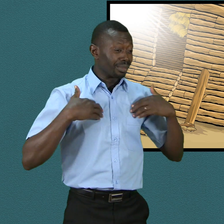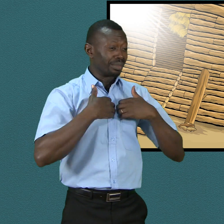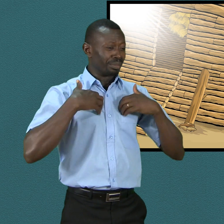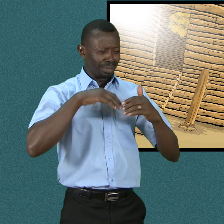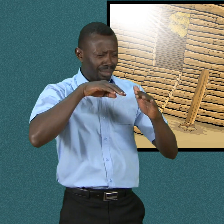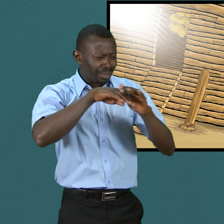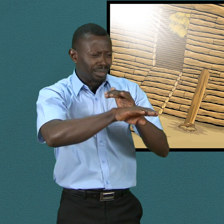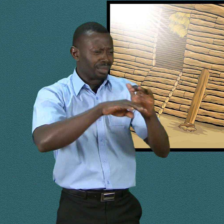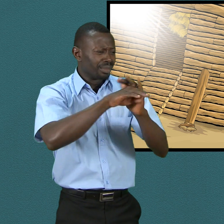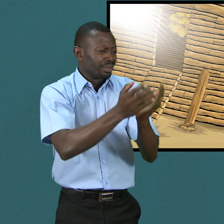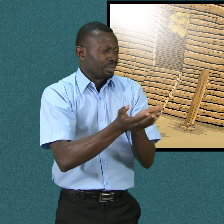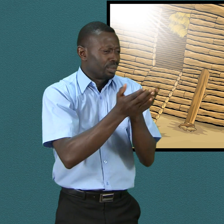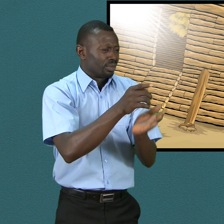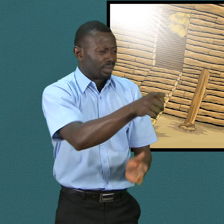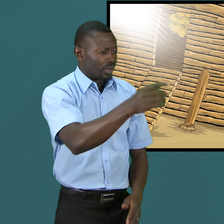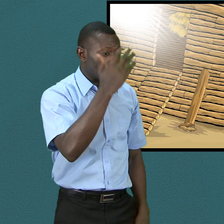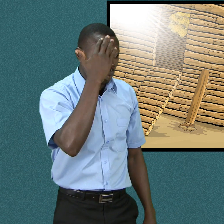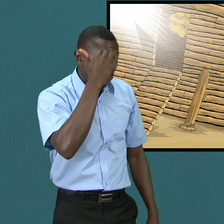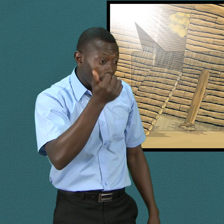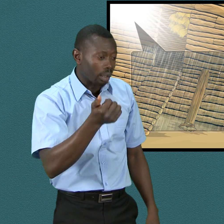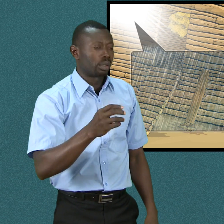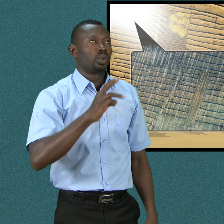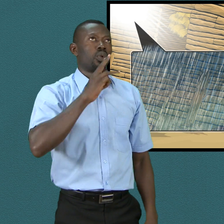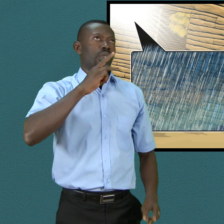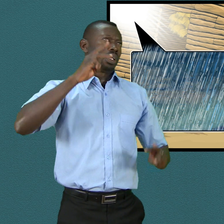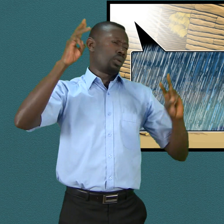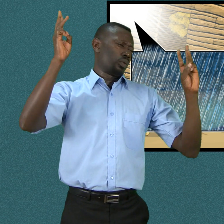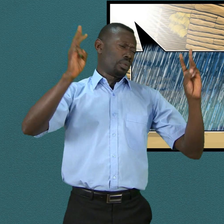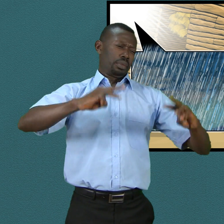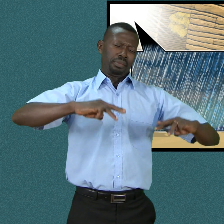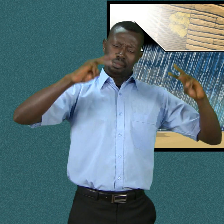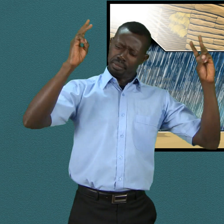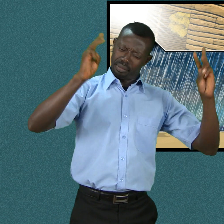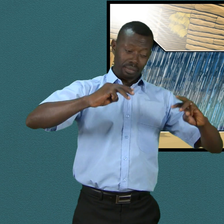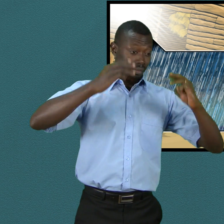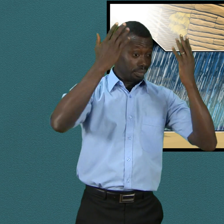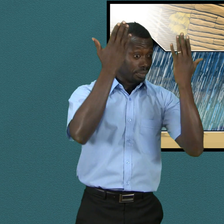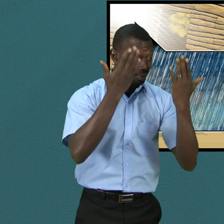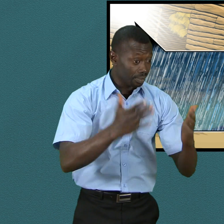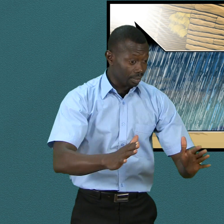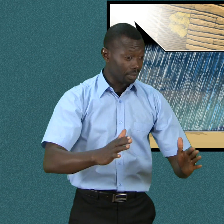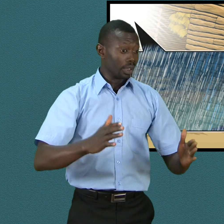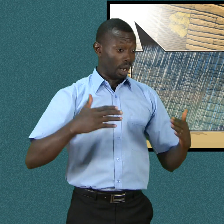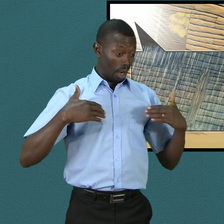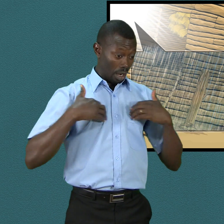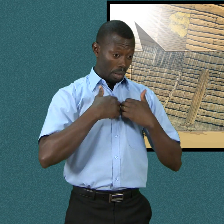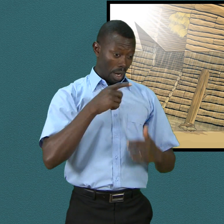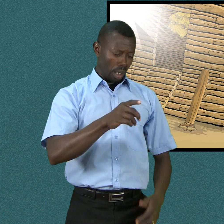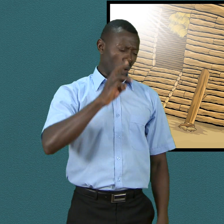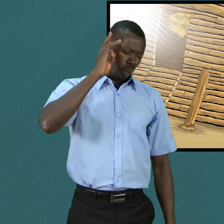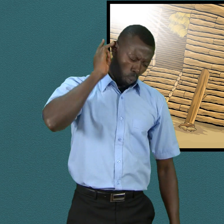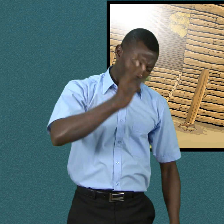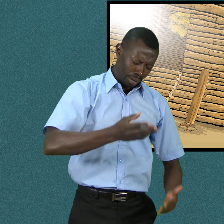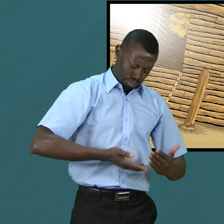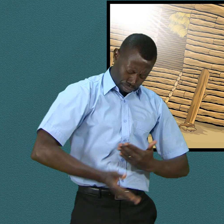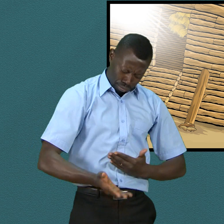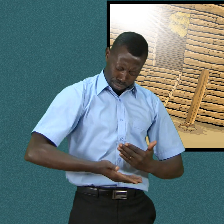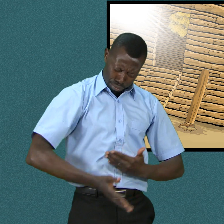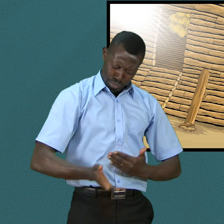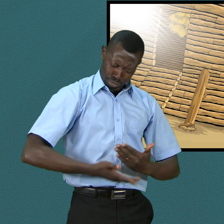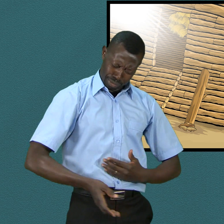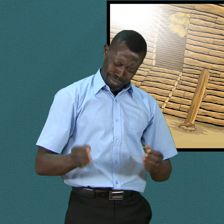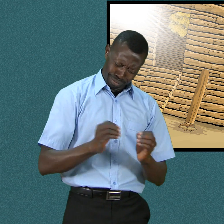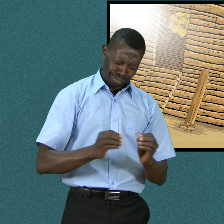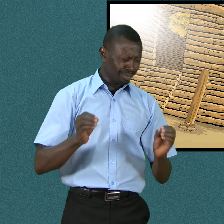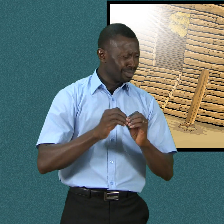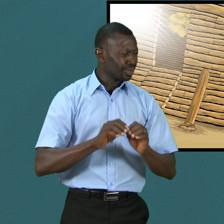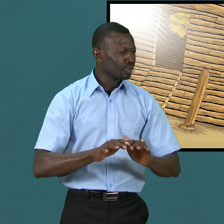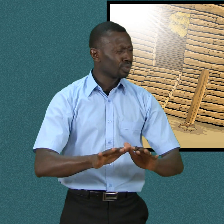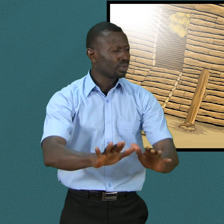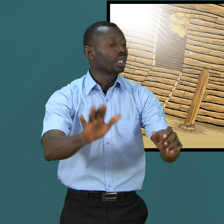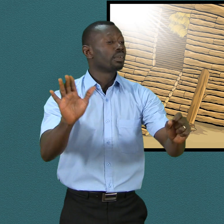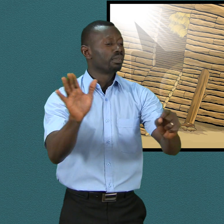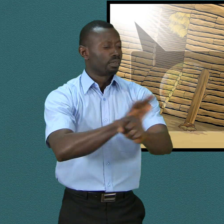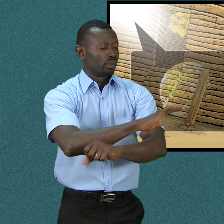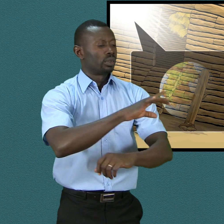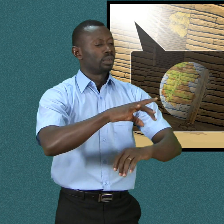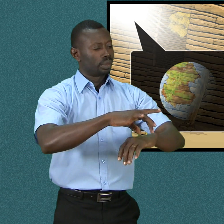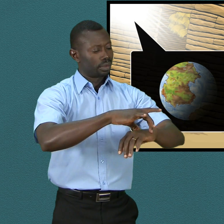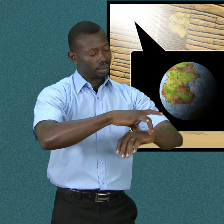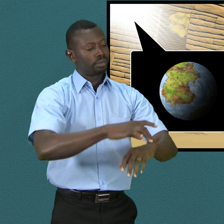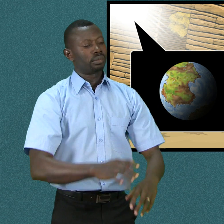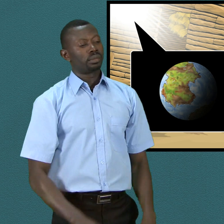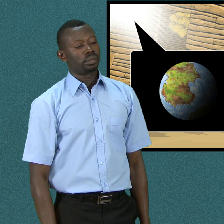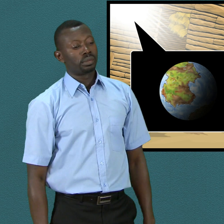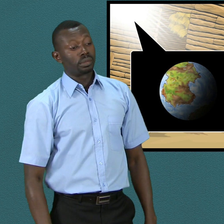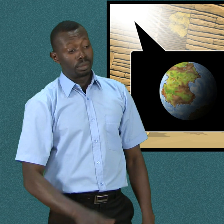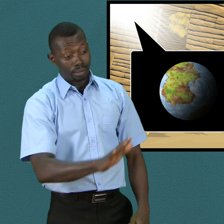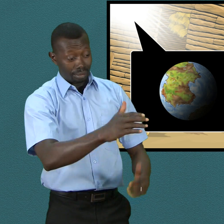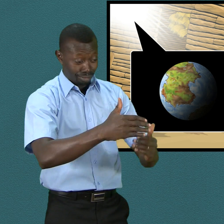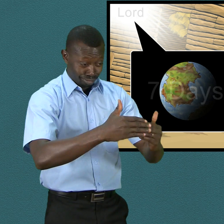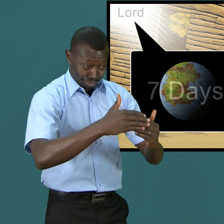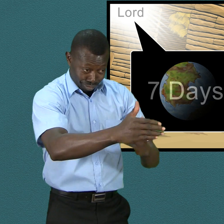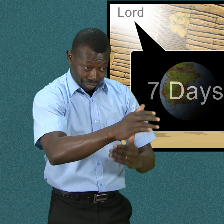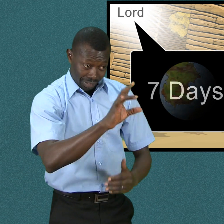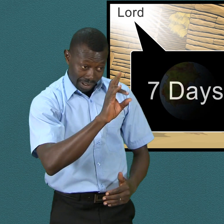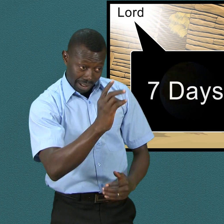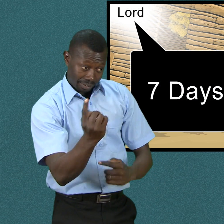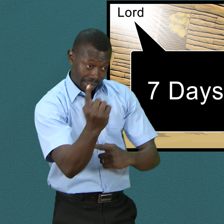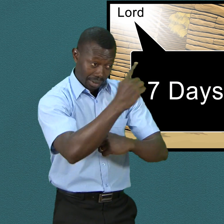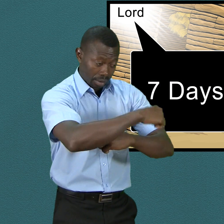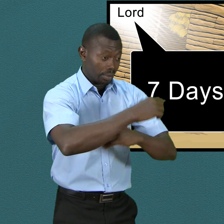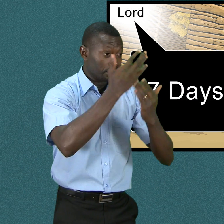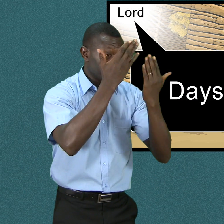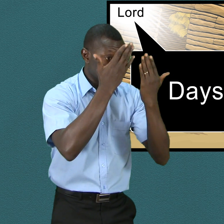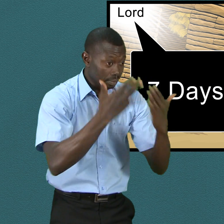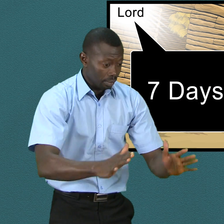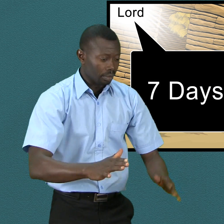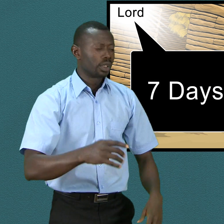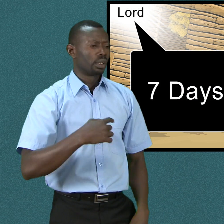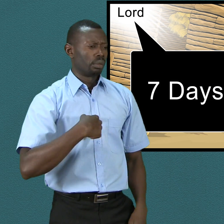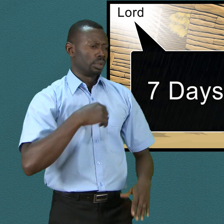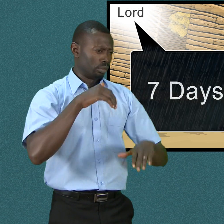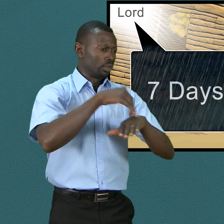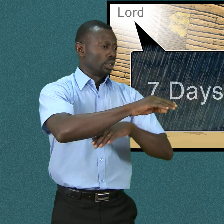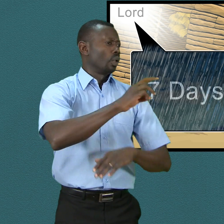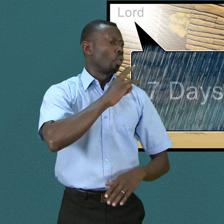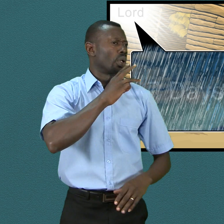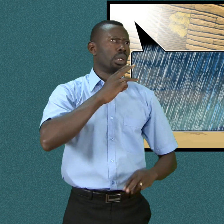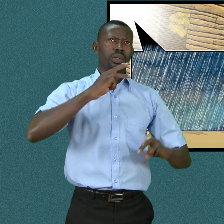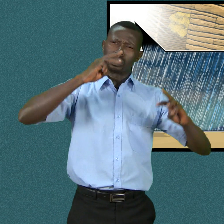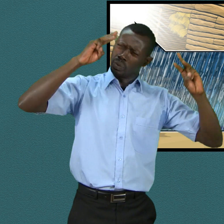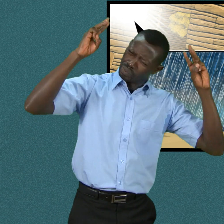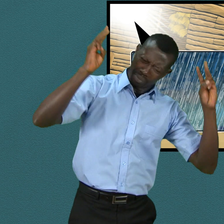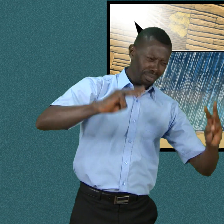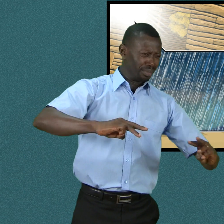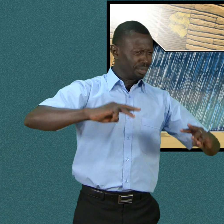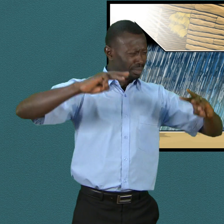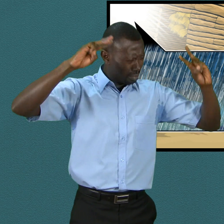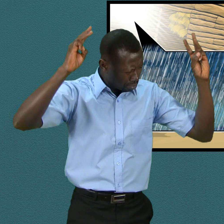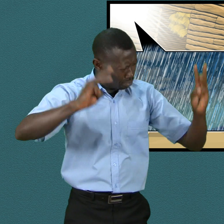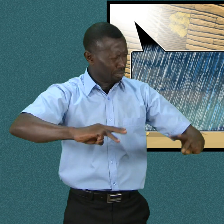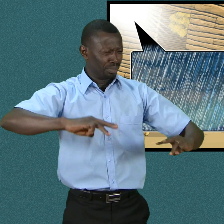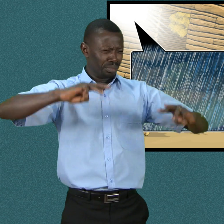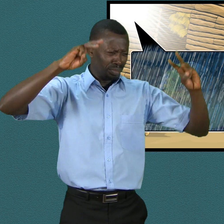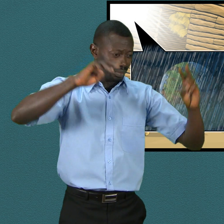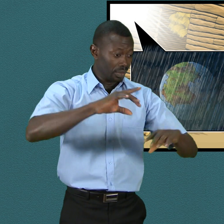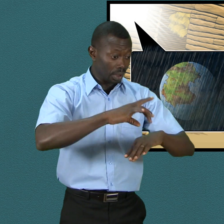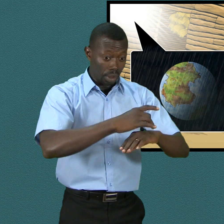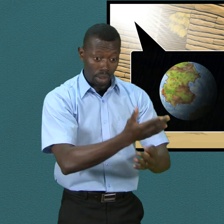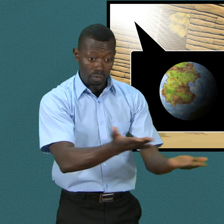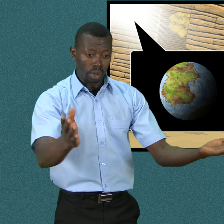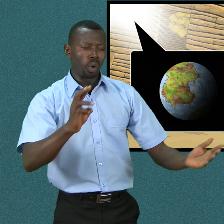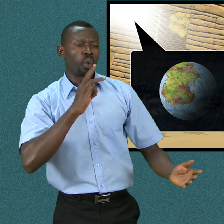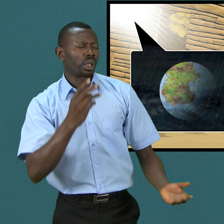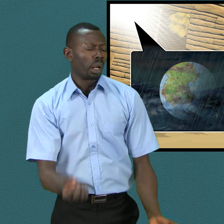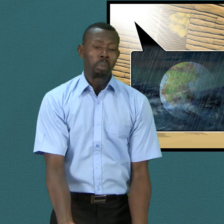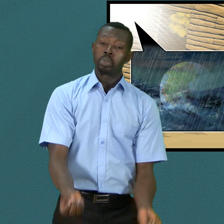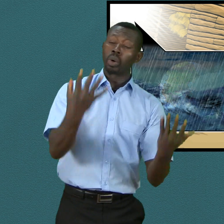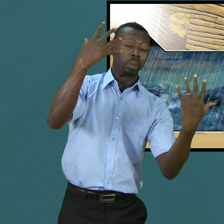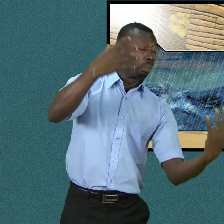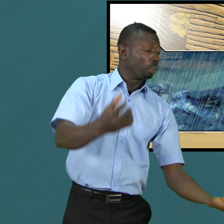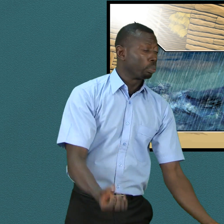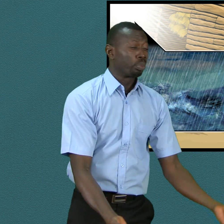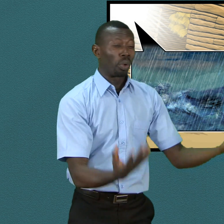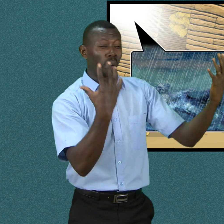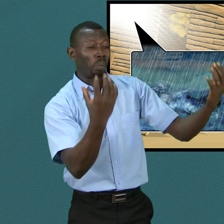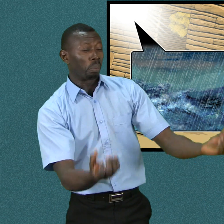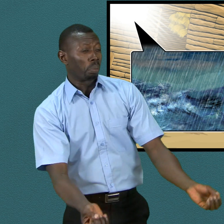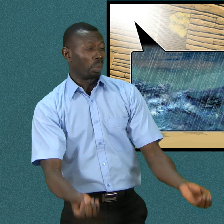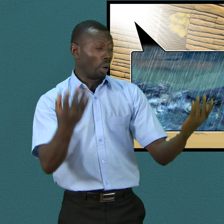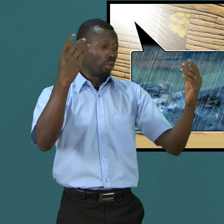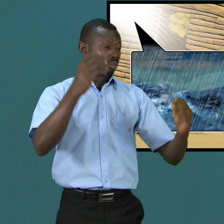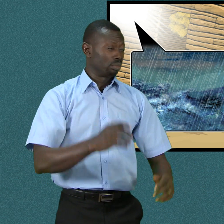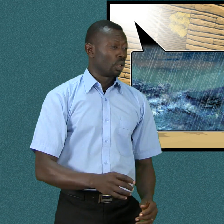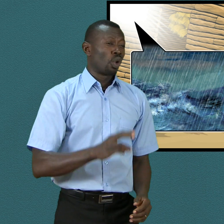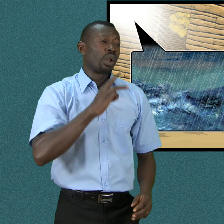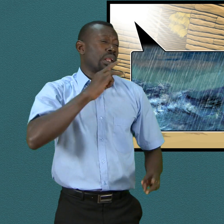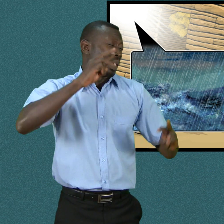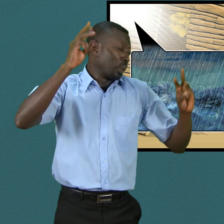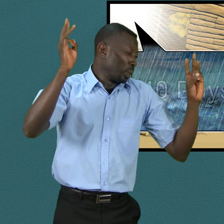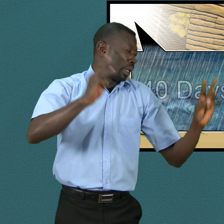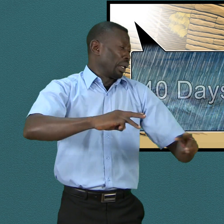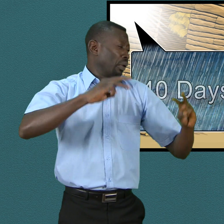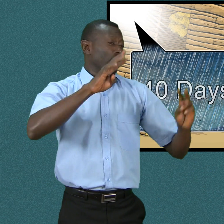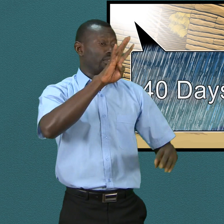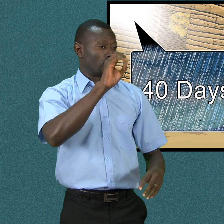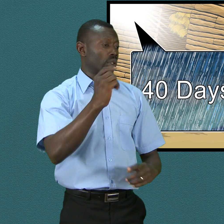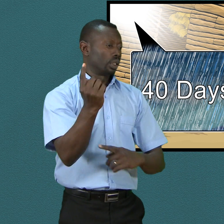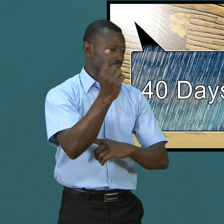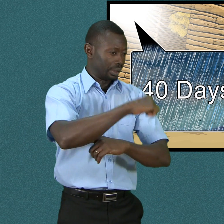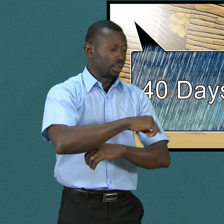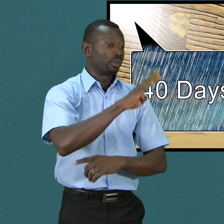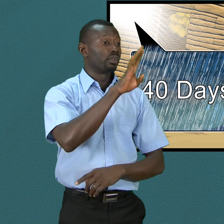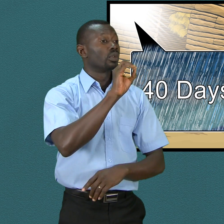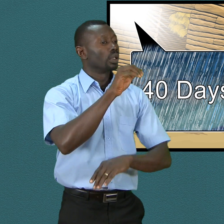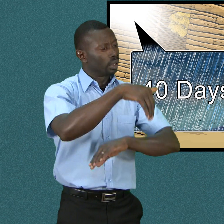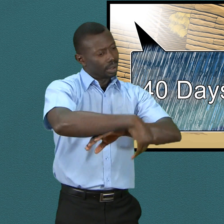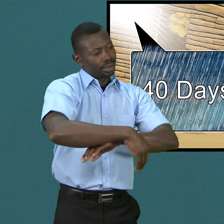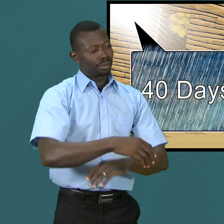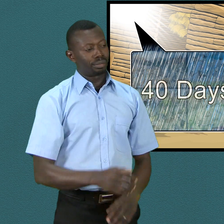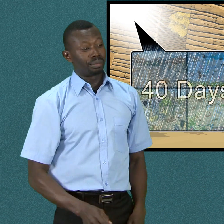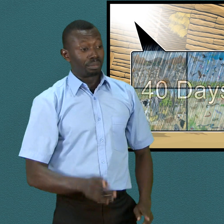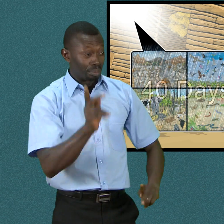For seven days from now I will send rain on the earth for forty days and forty nights, and I will wipe from the face of the earth every living thing I have made.”